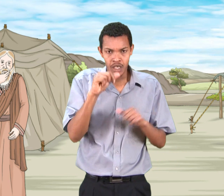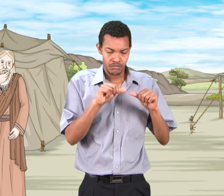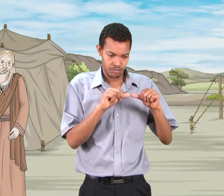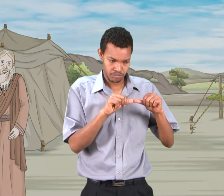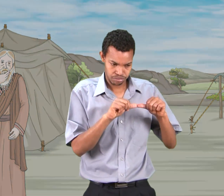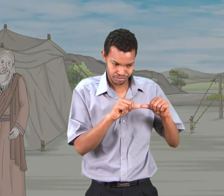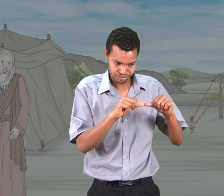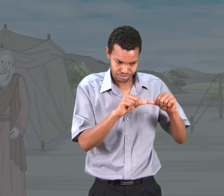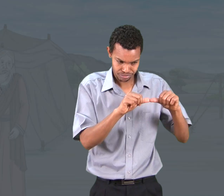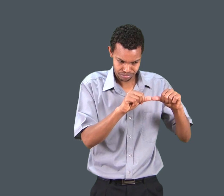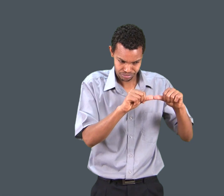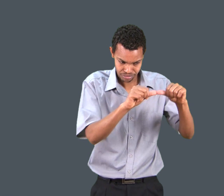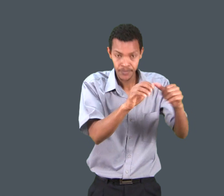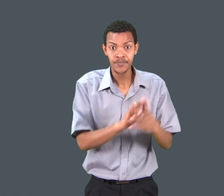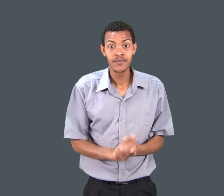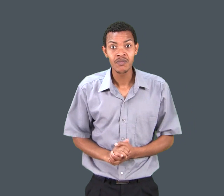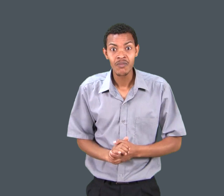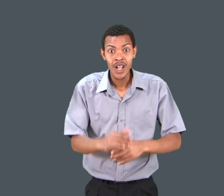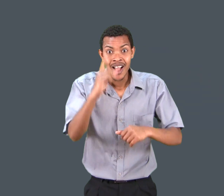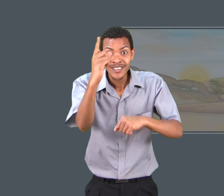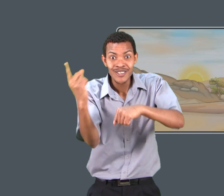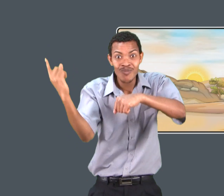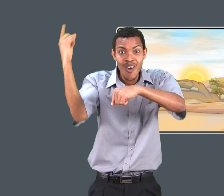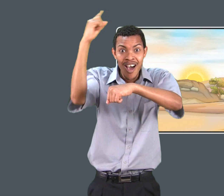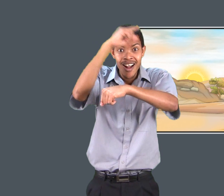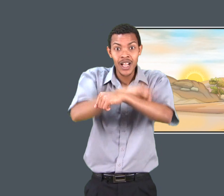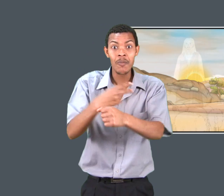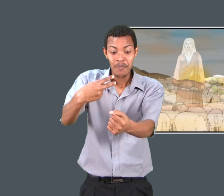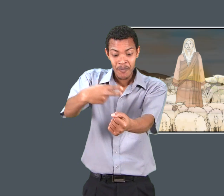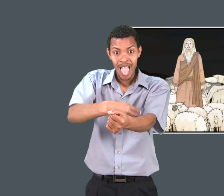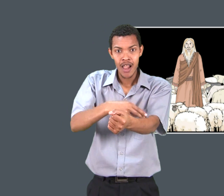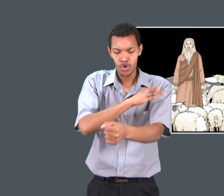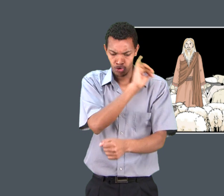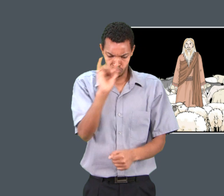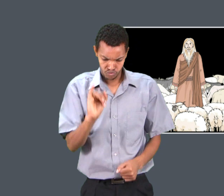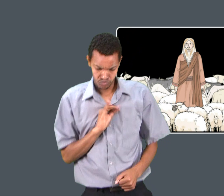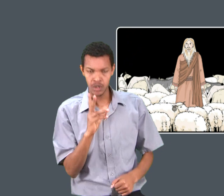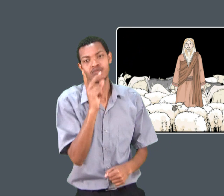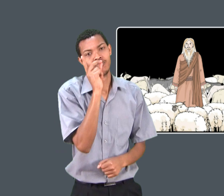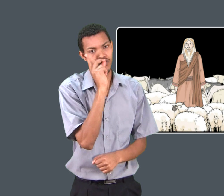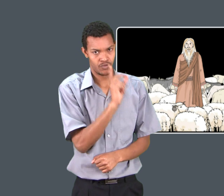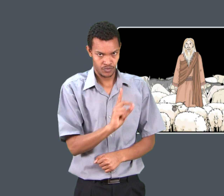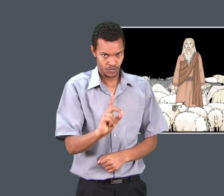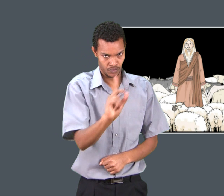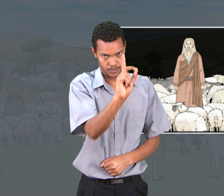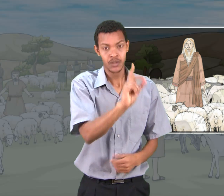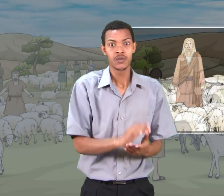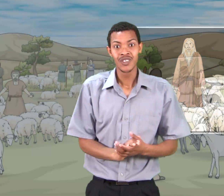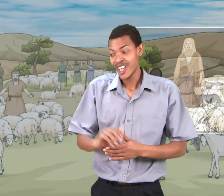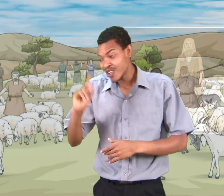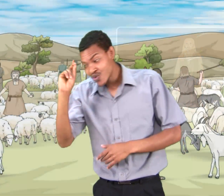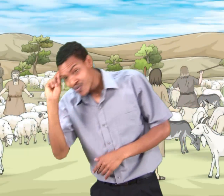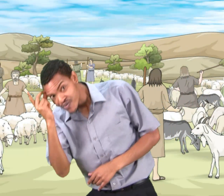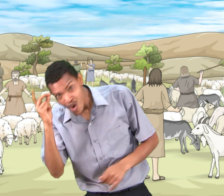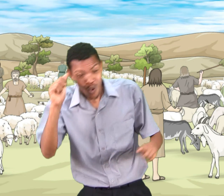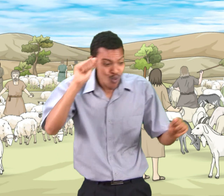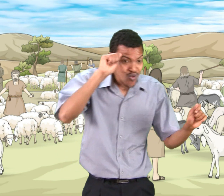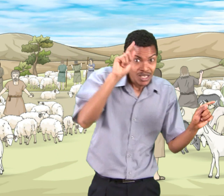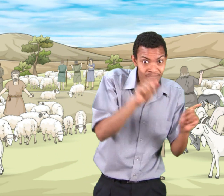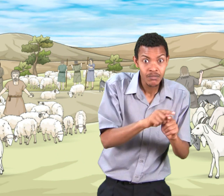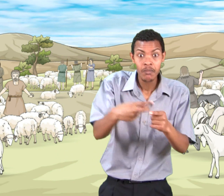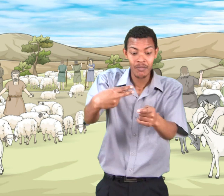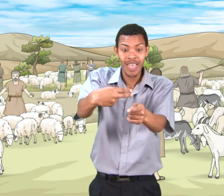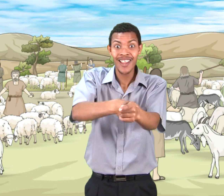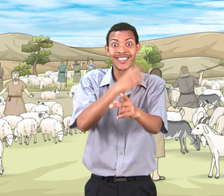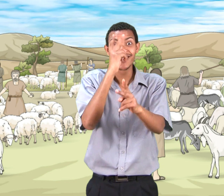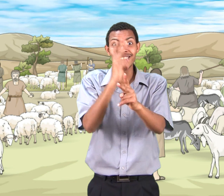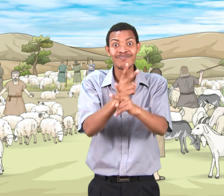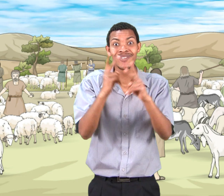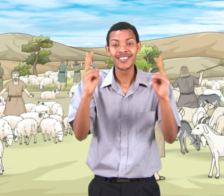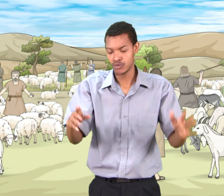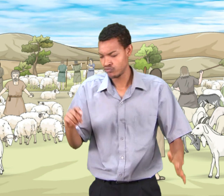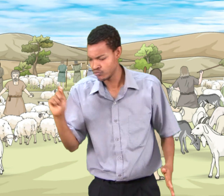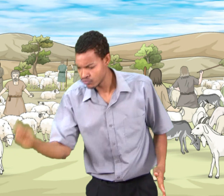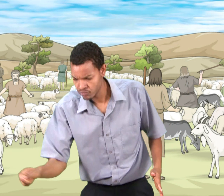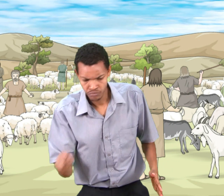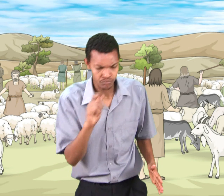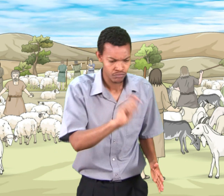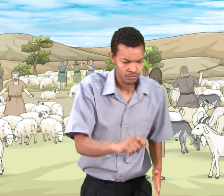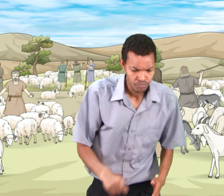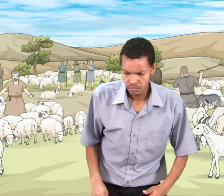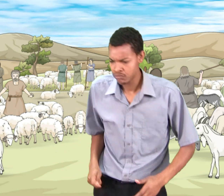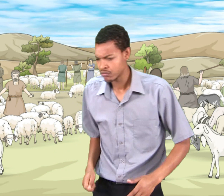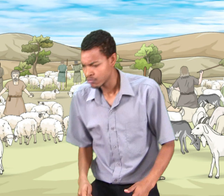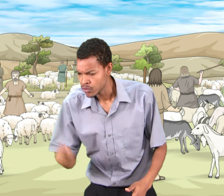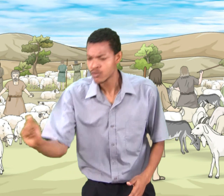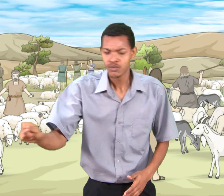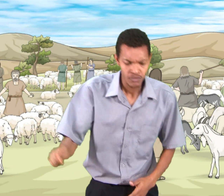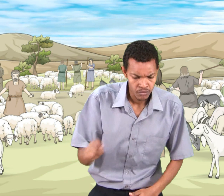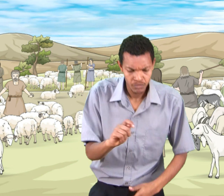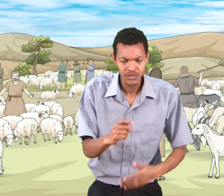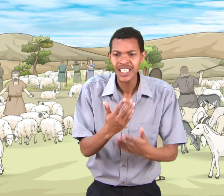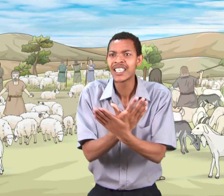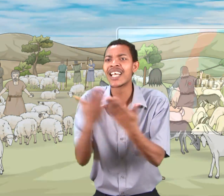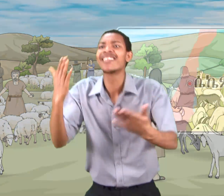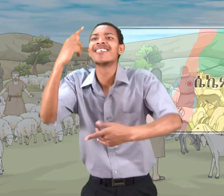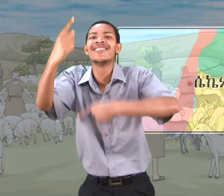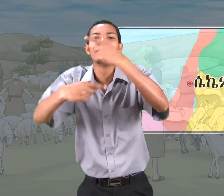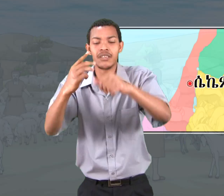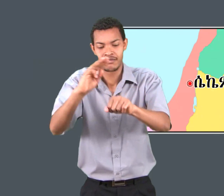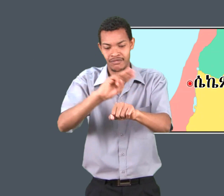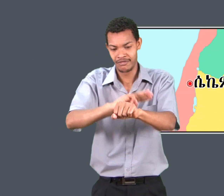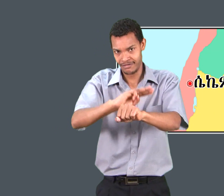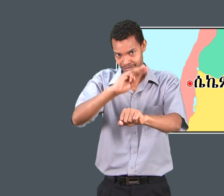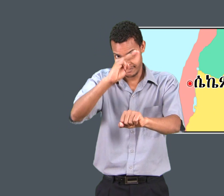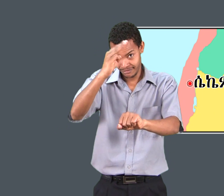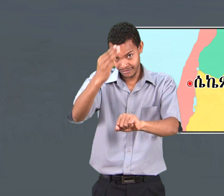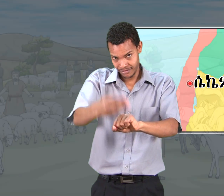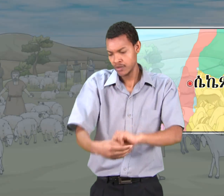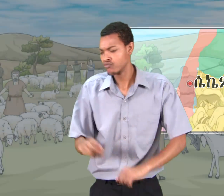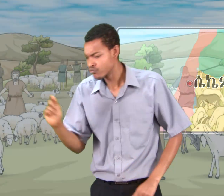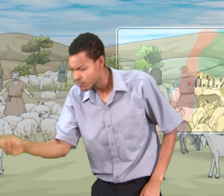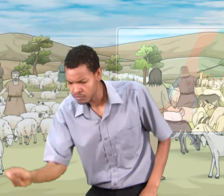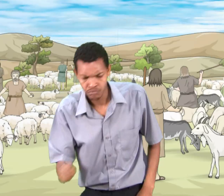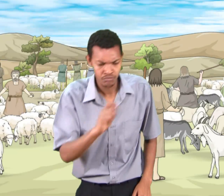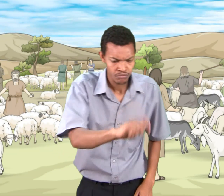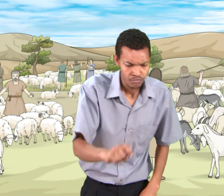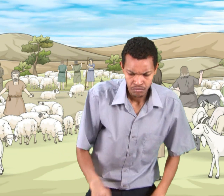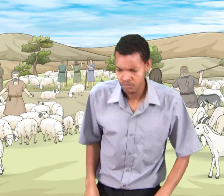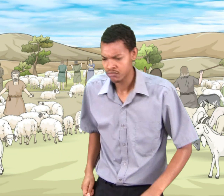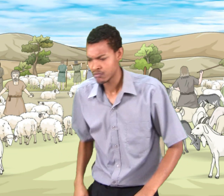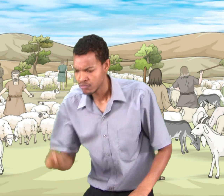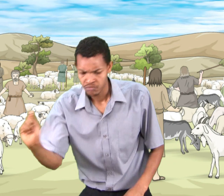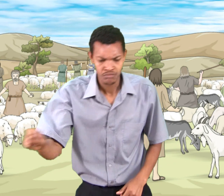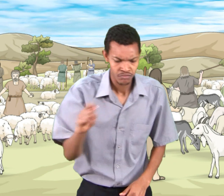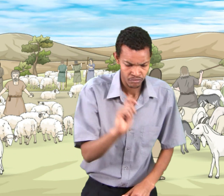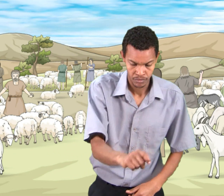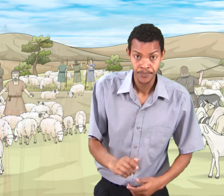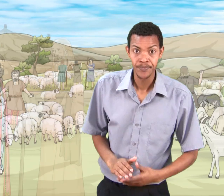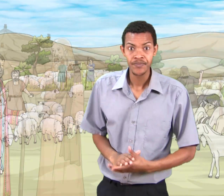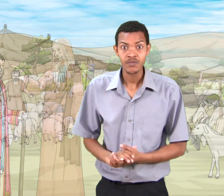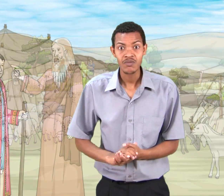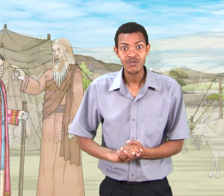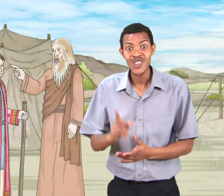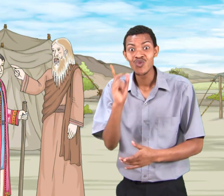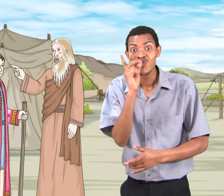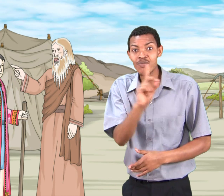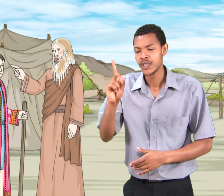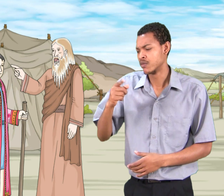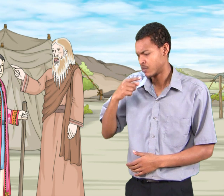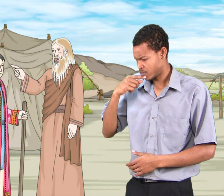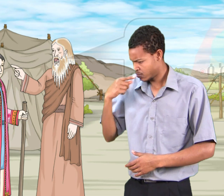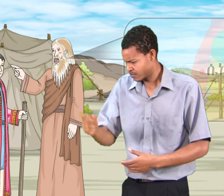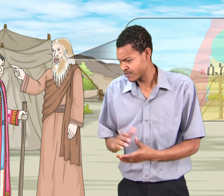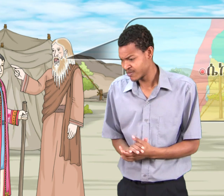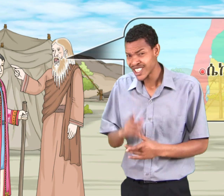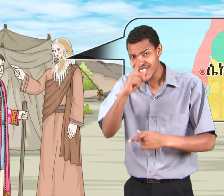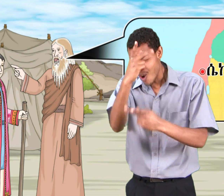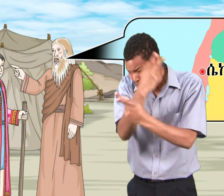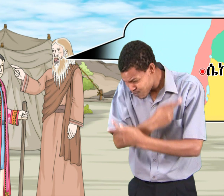Some time later, Joseph’s brothers had gone to pasture their father’s flocks near Shechem.